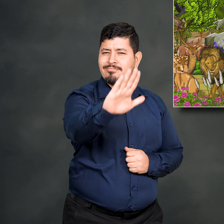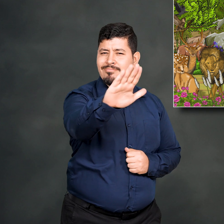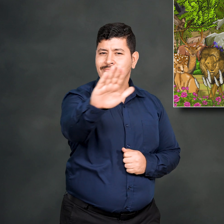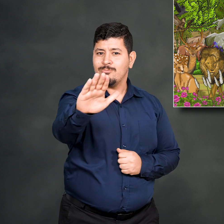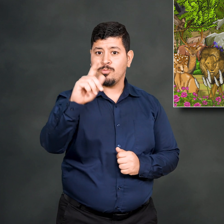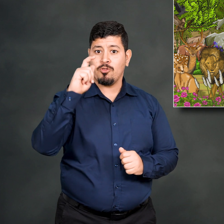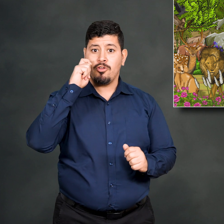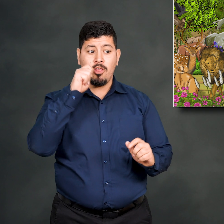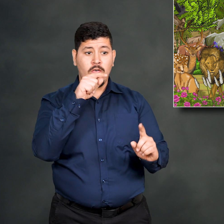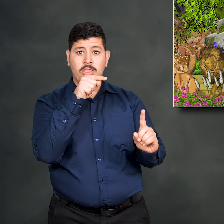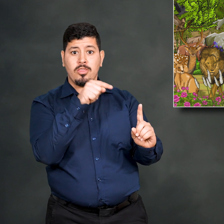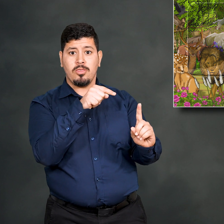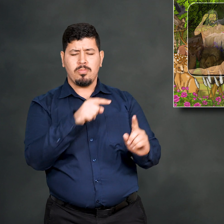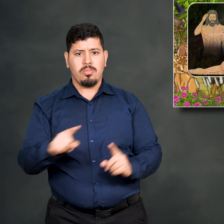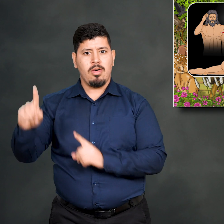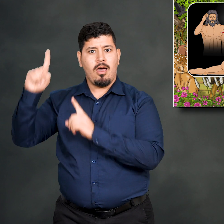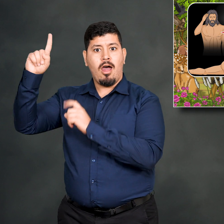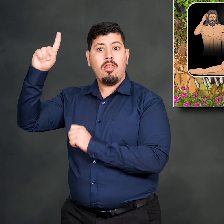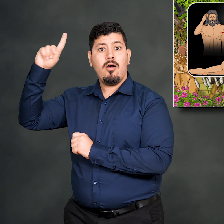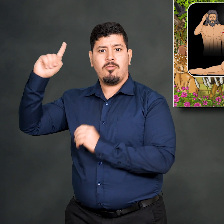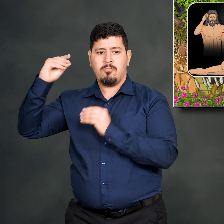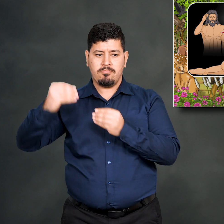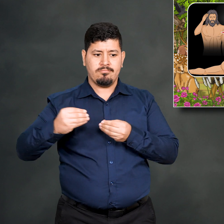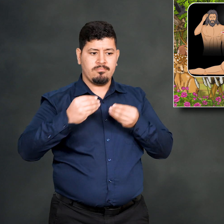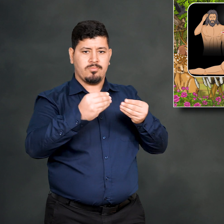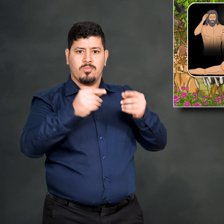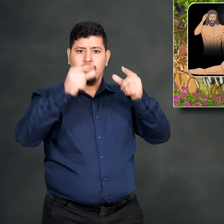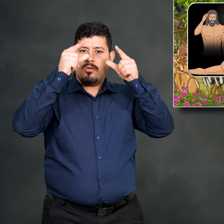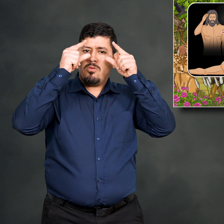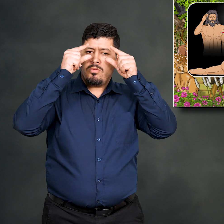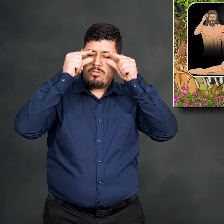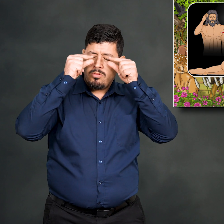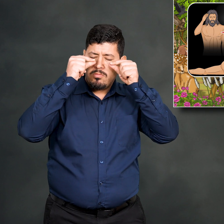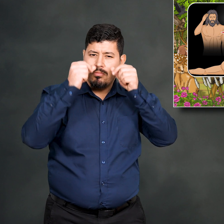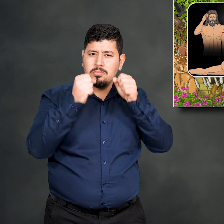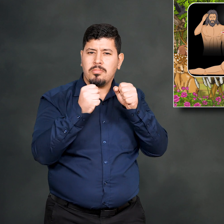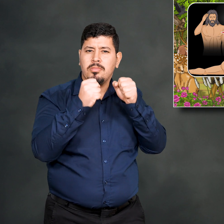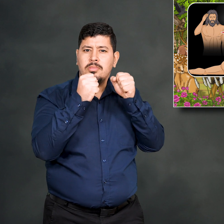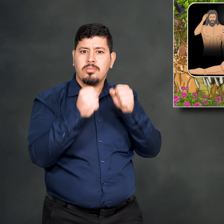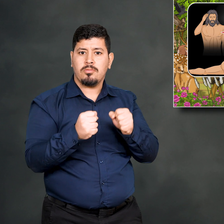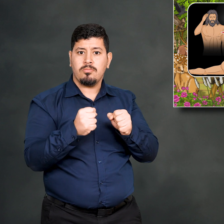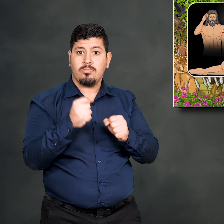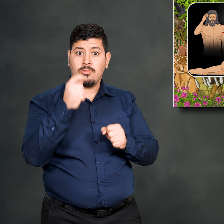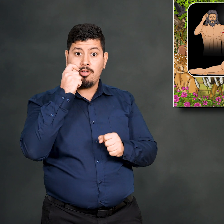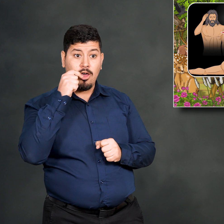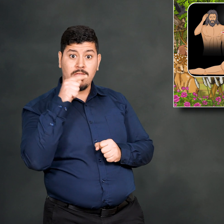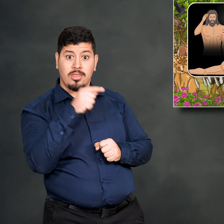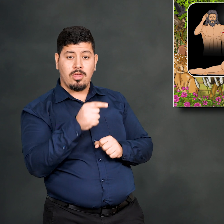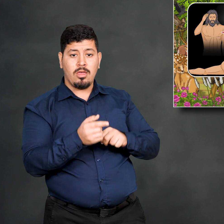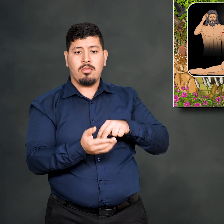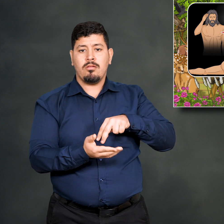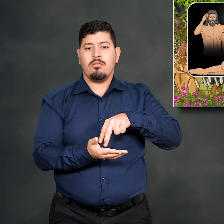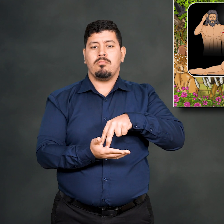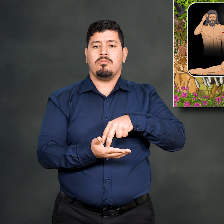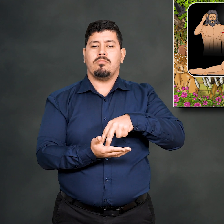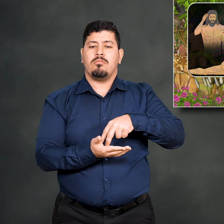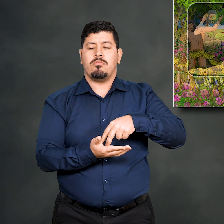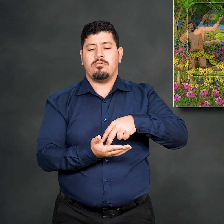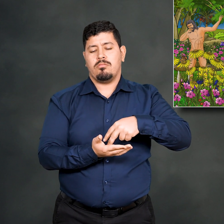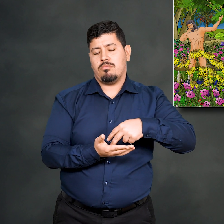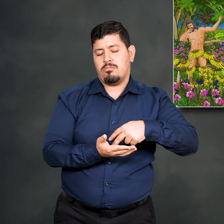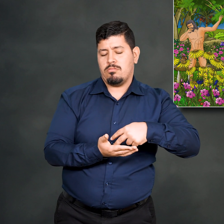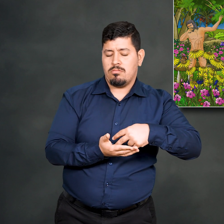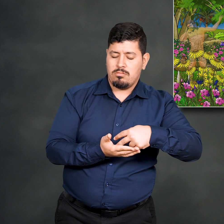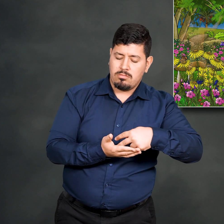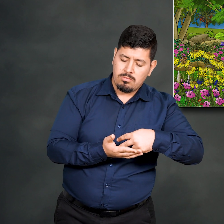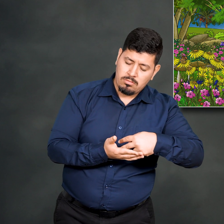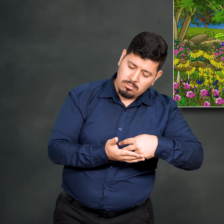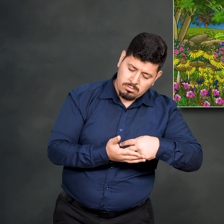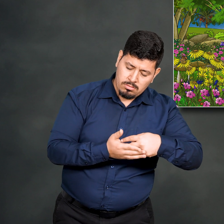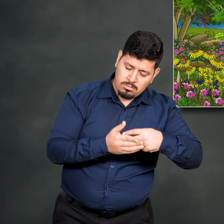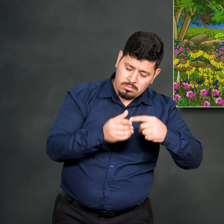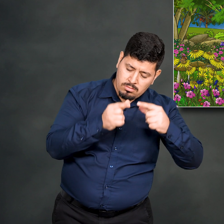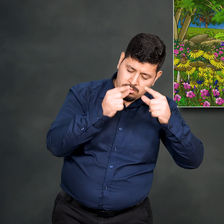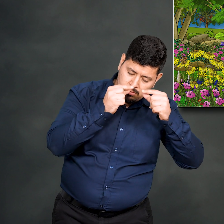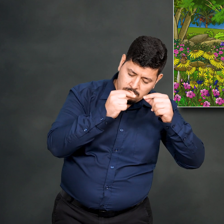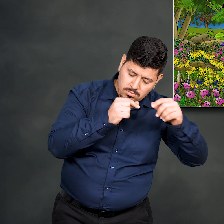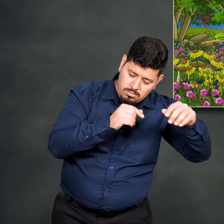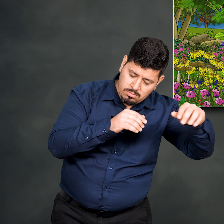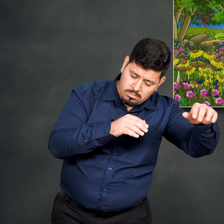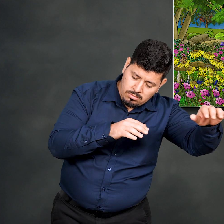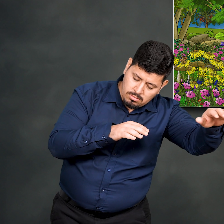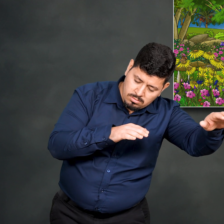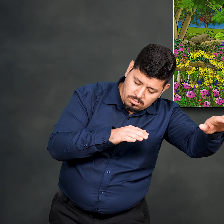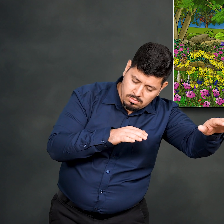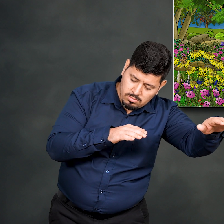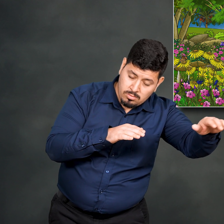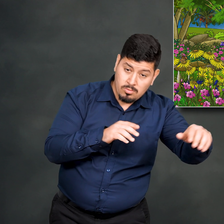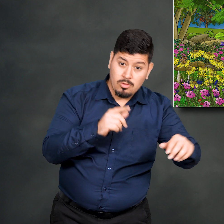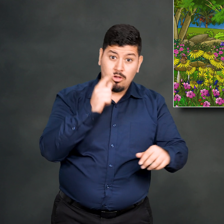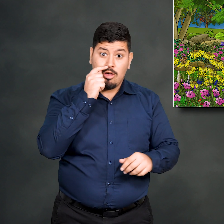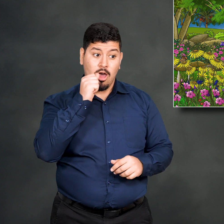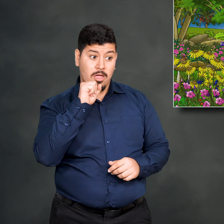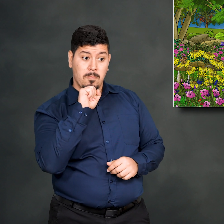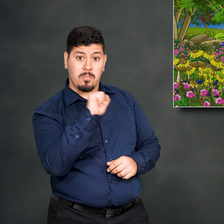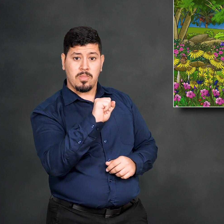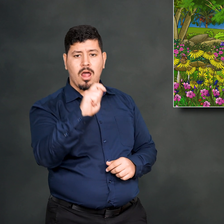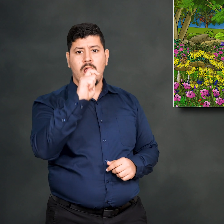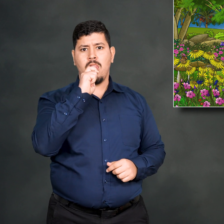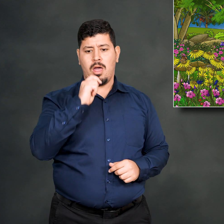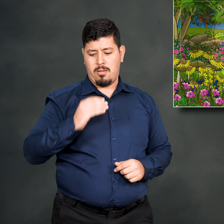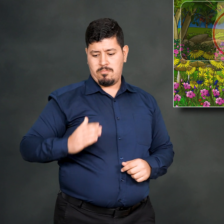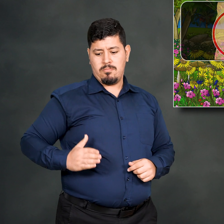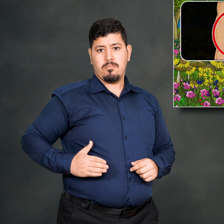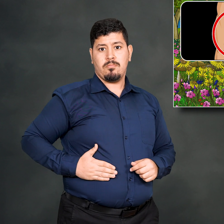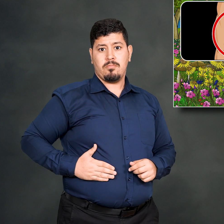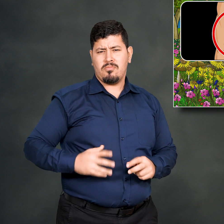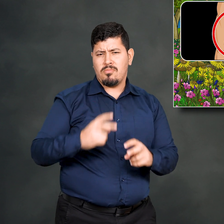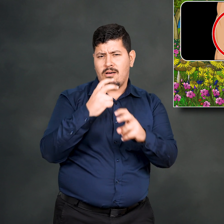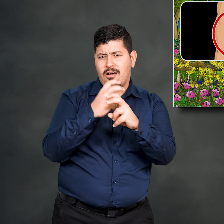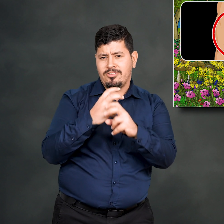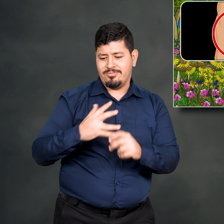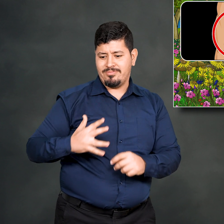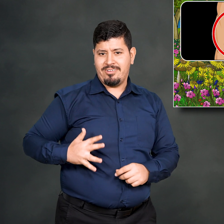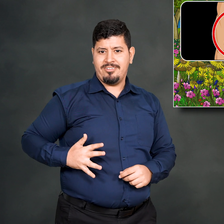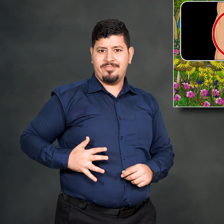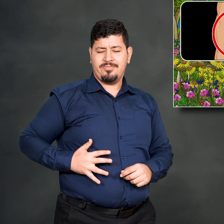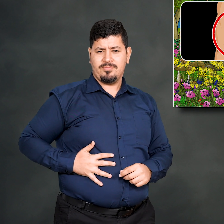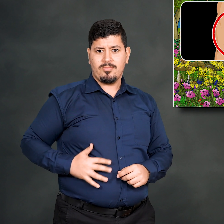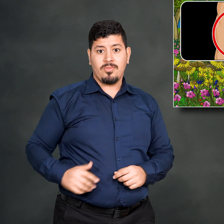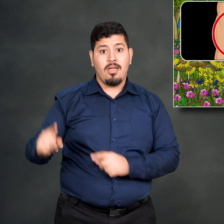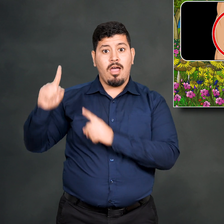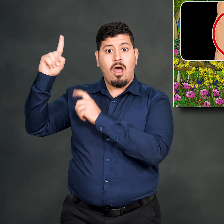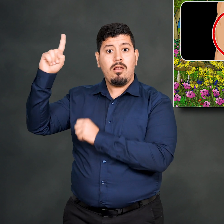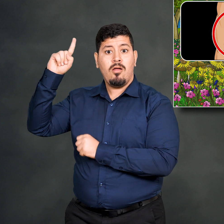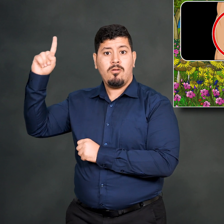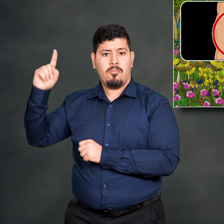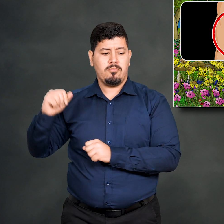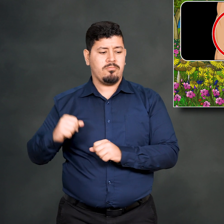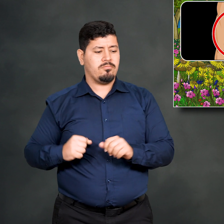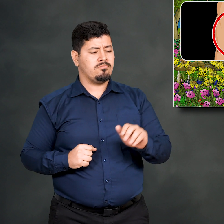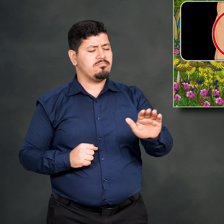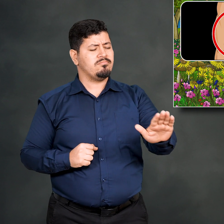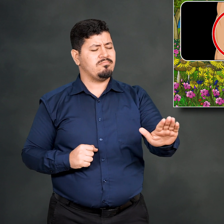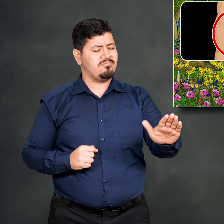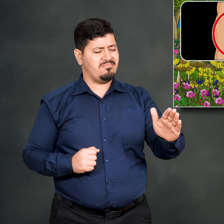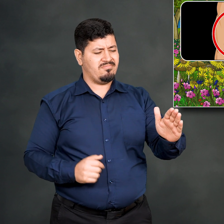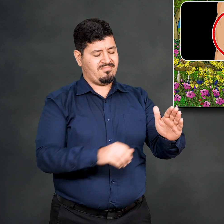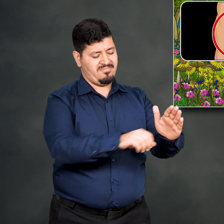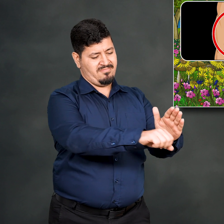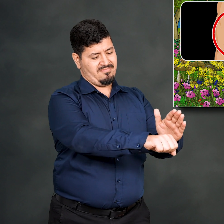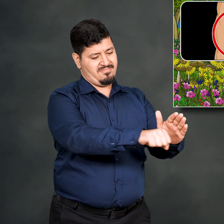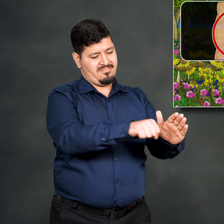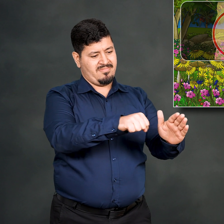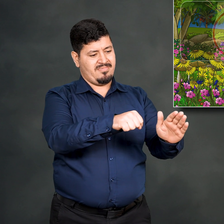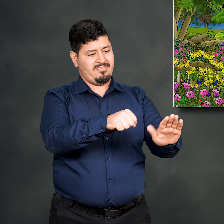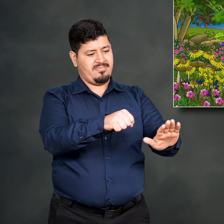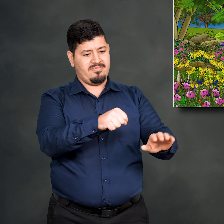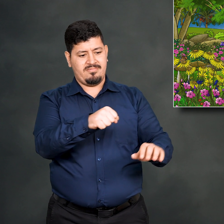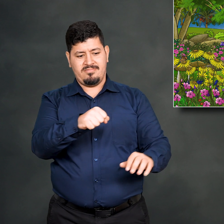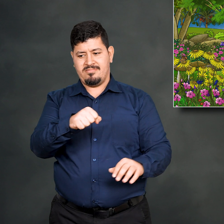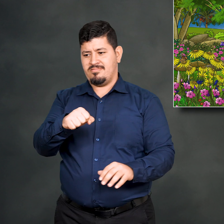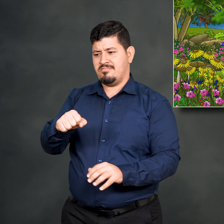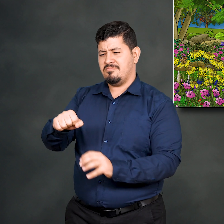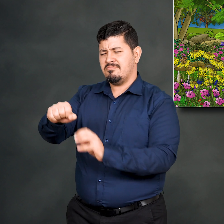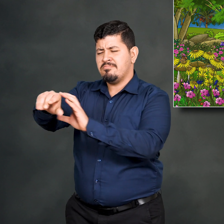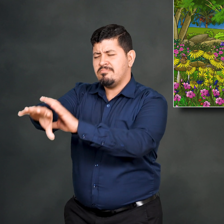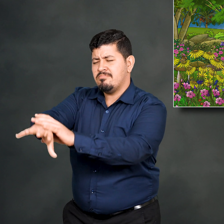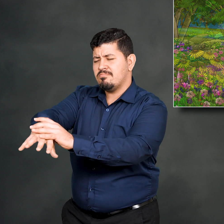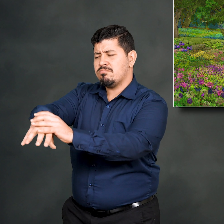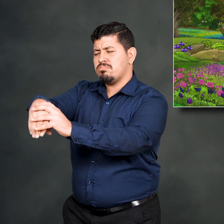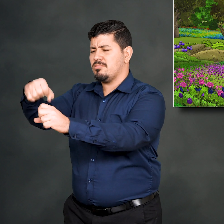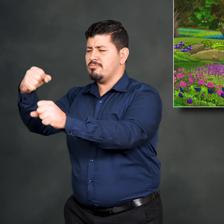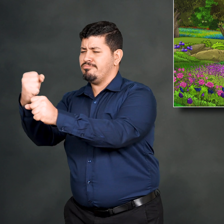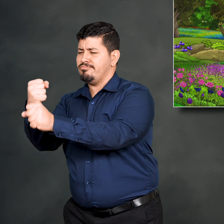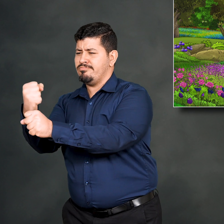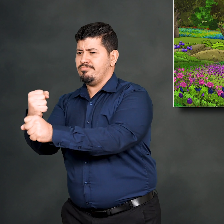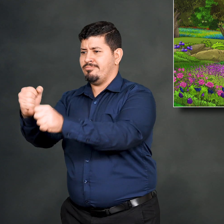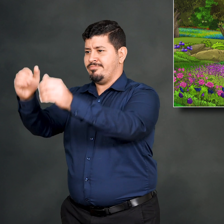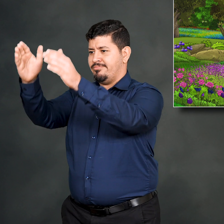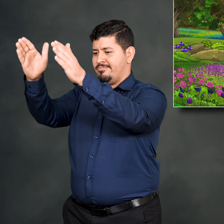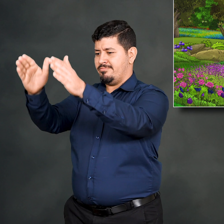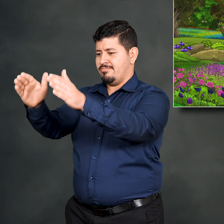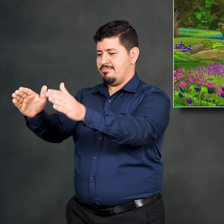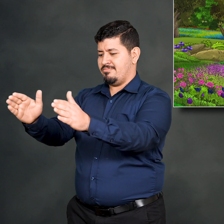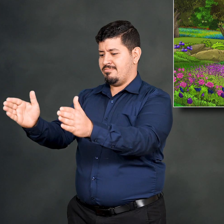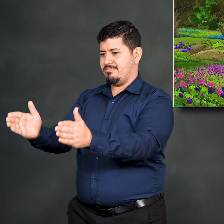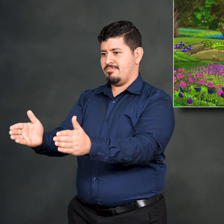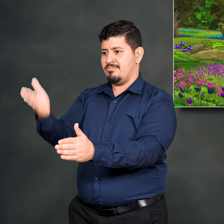So the LORD God caused the man to fall into a deep sleep, and while he slept, He took one of the man’s ribs and closed up the area with flesh.